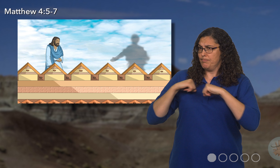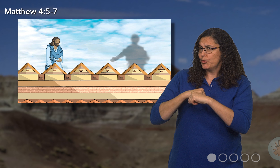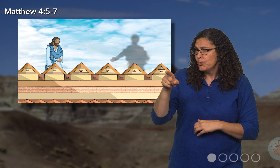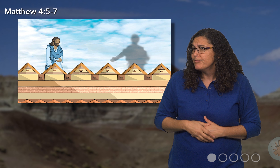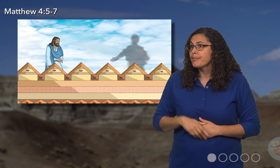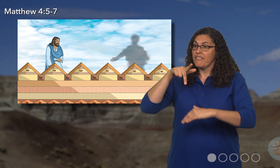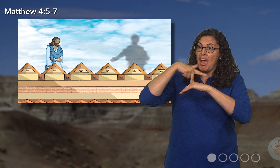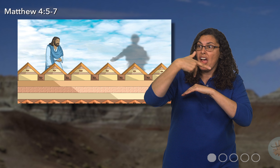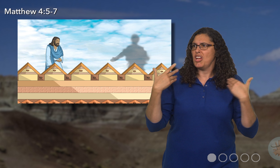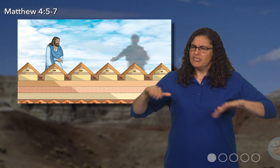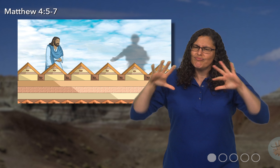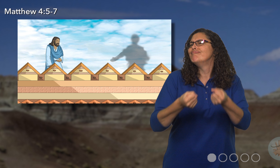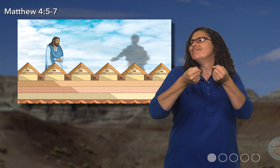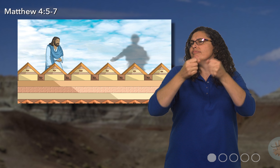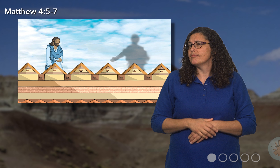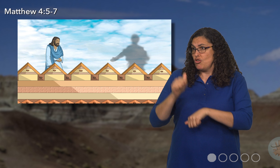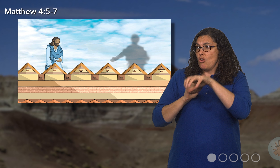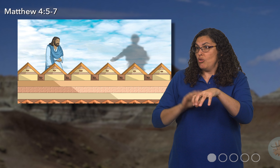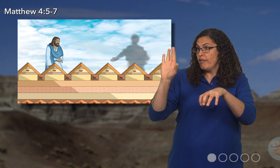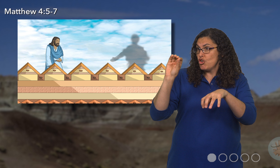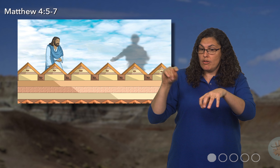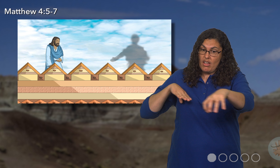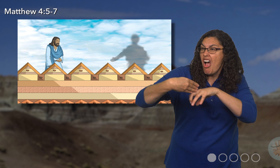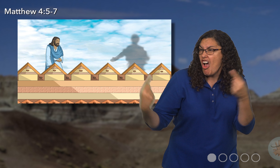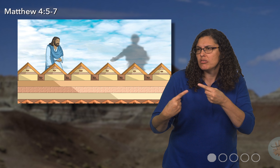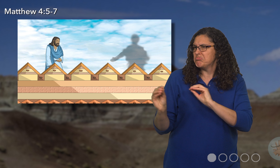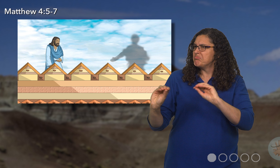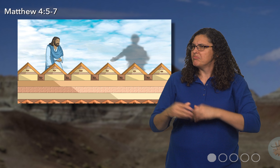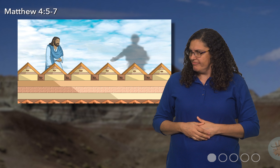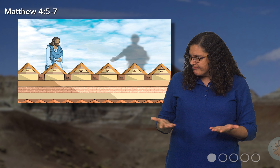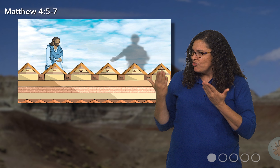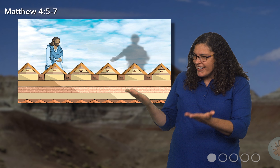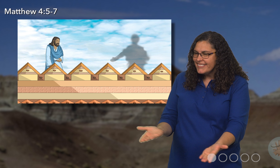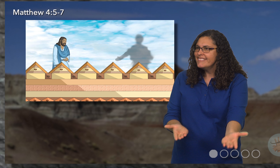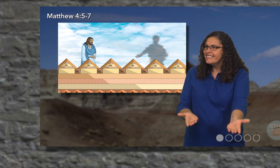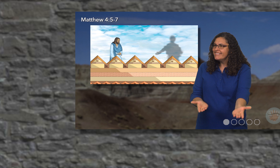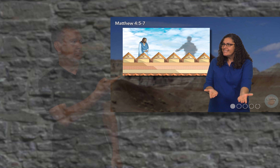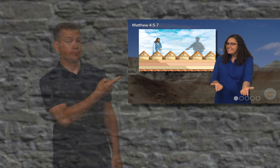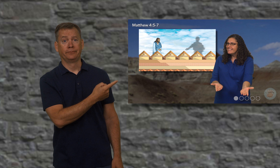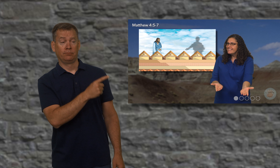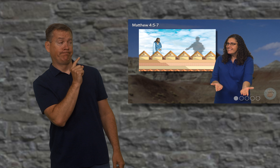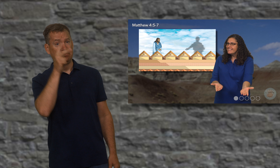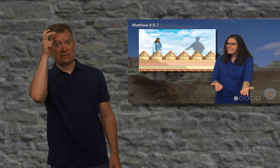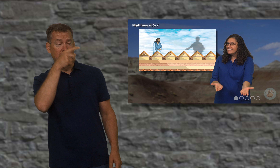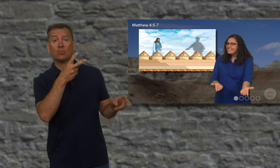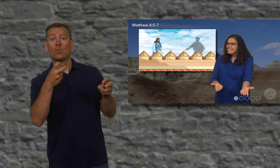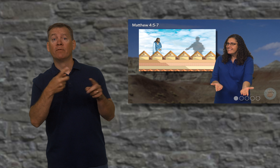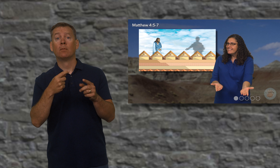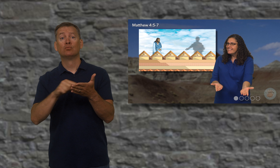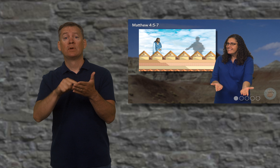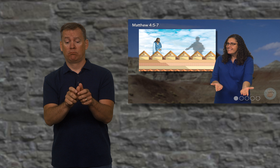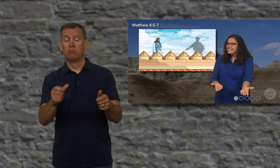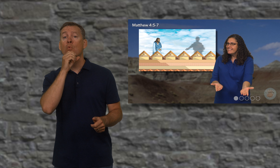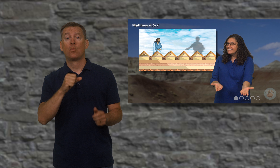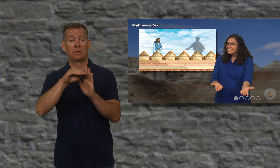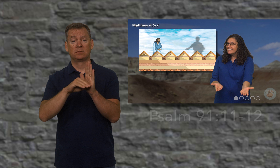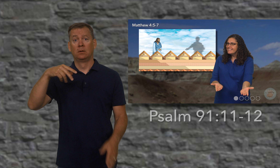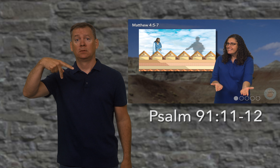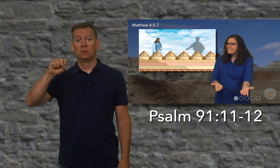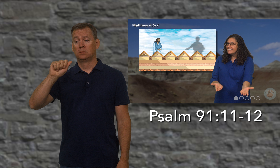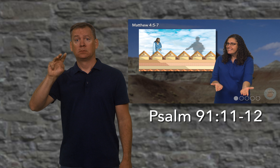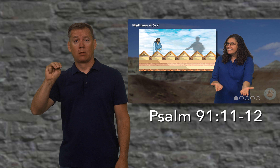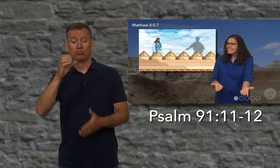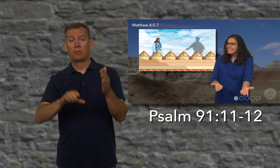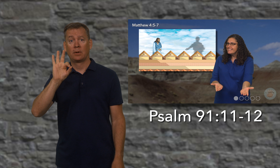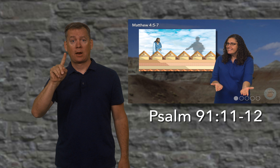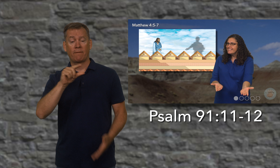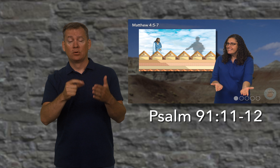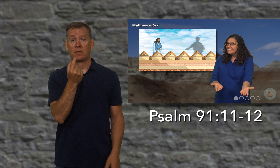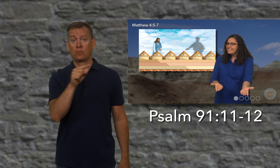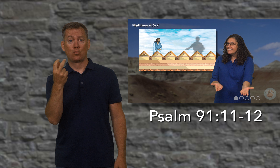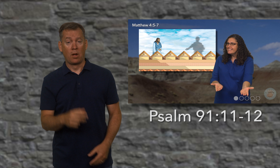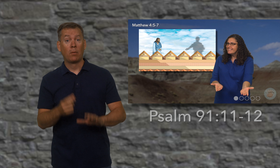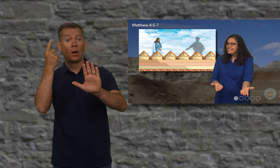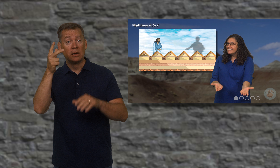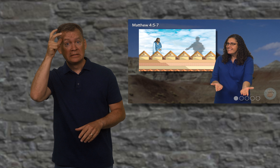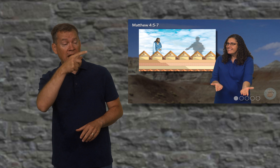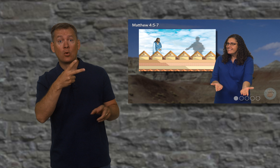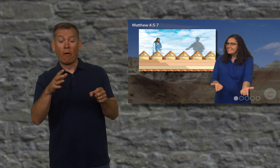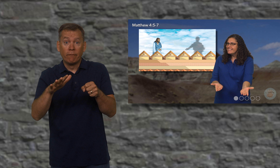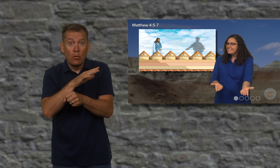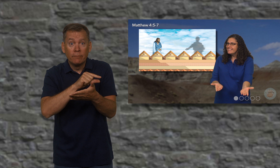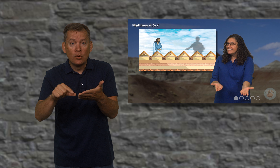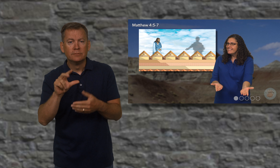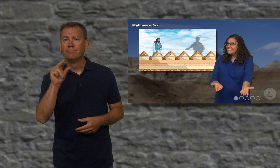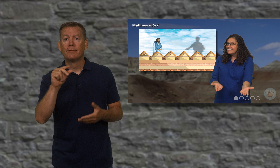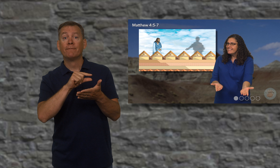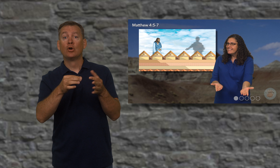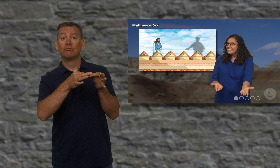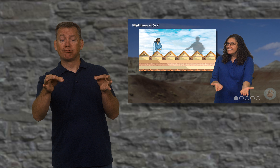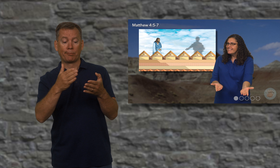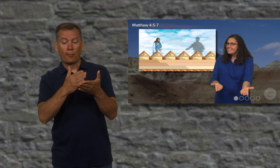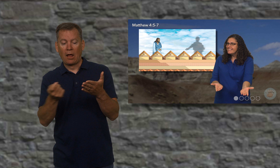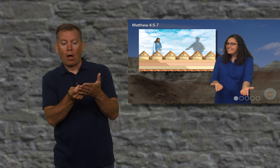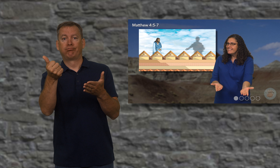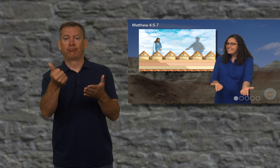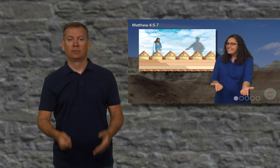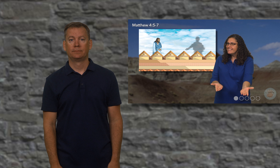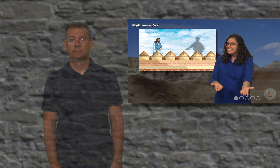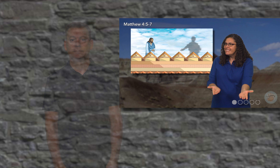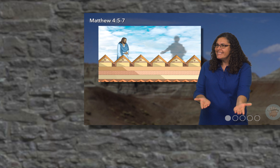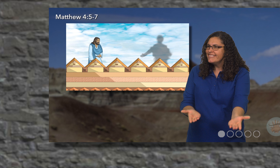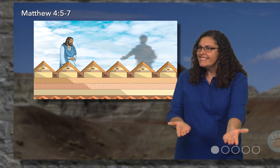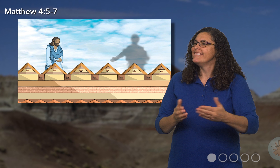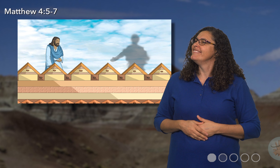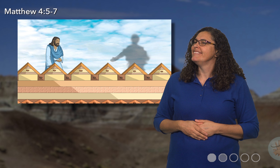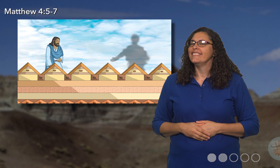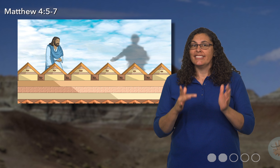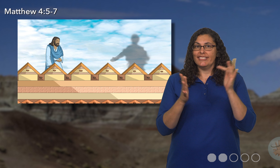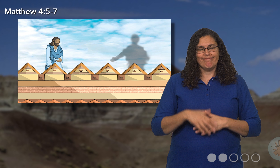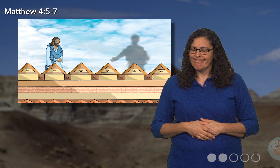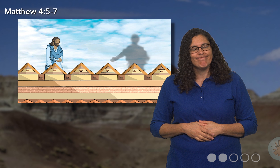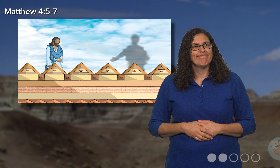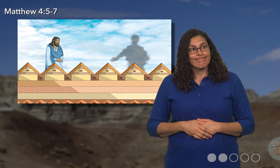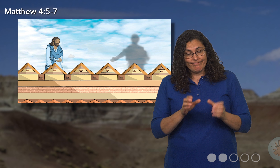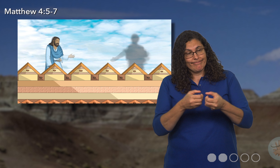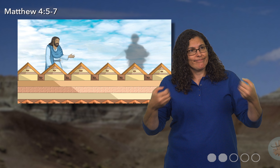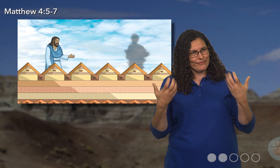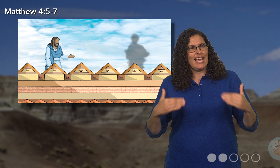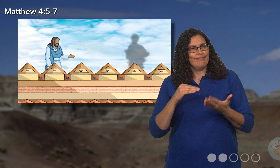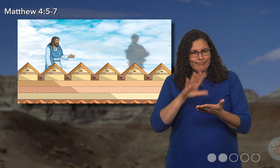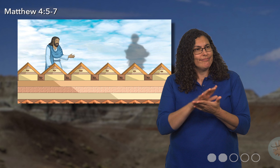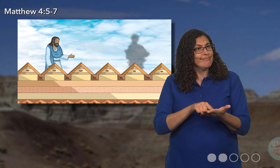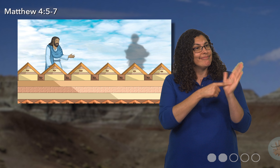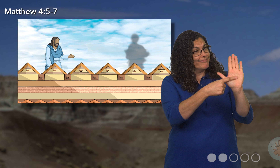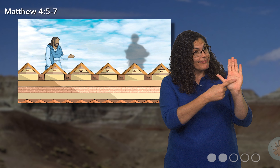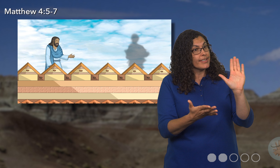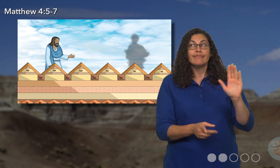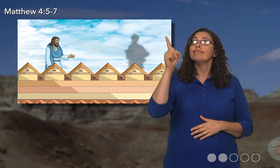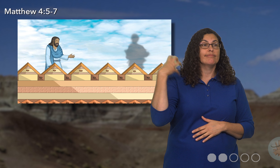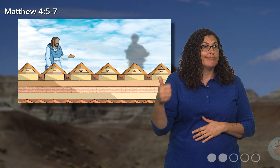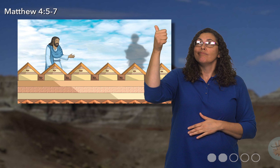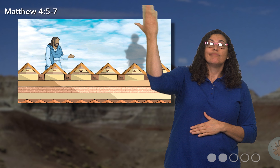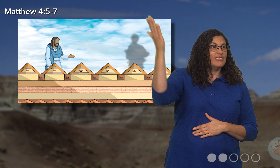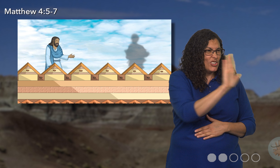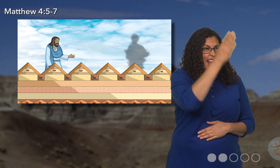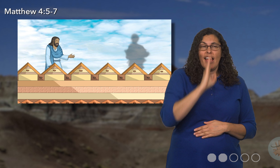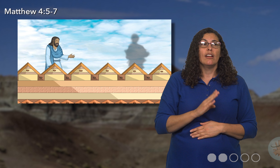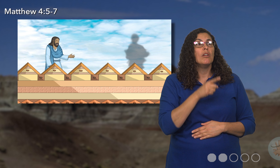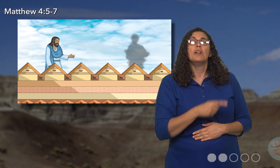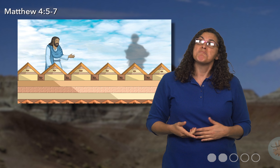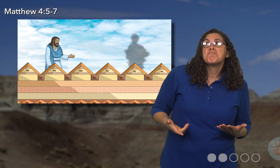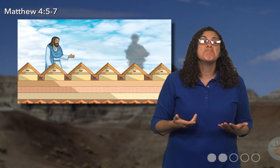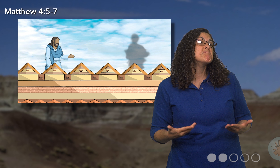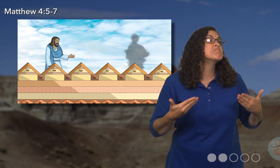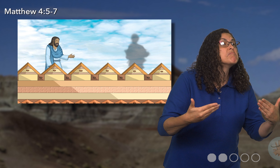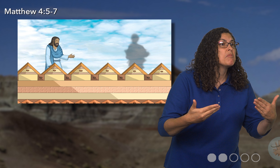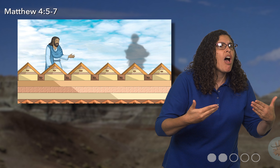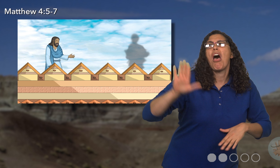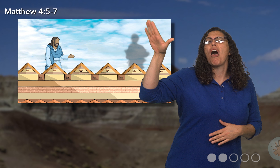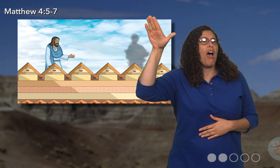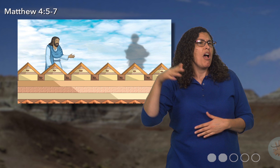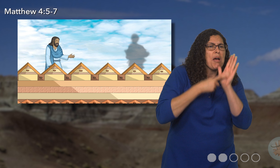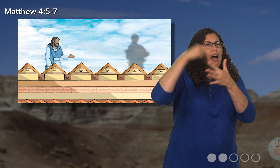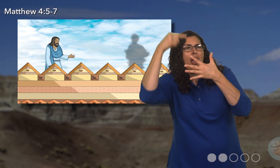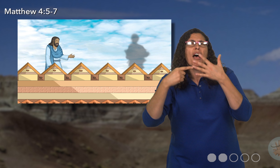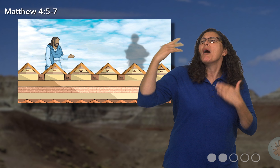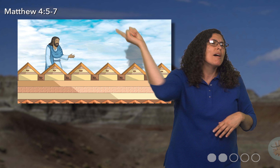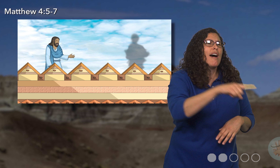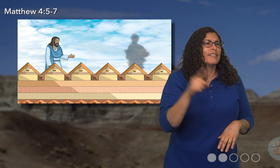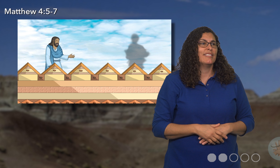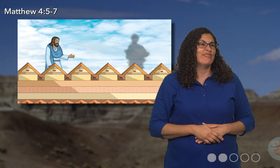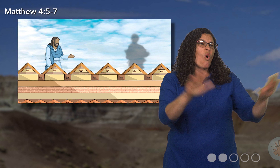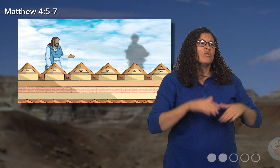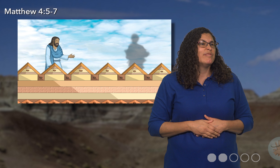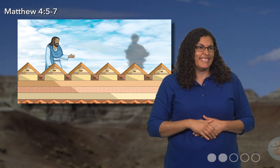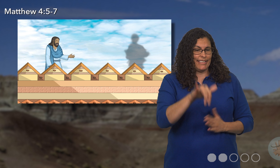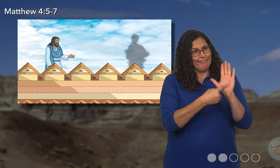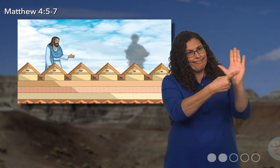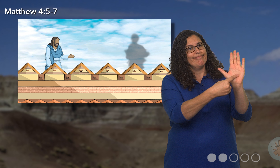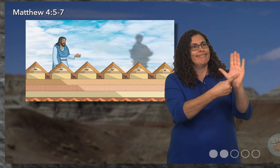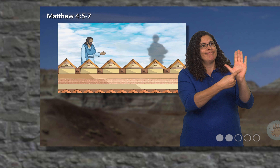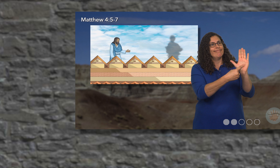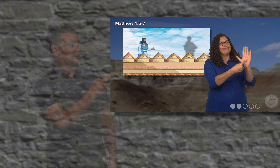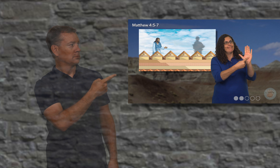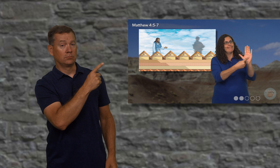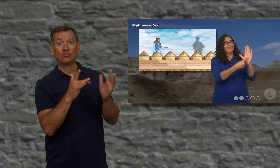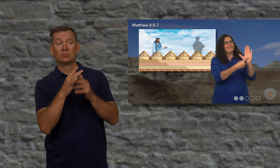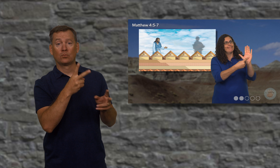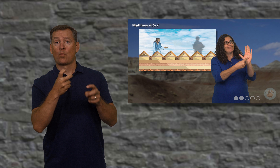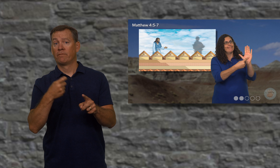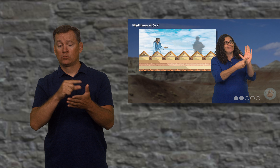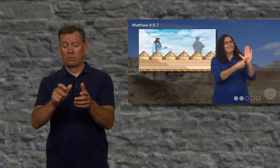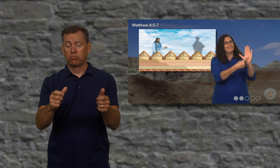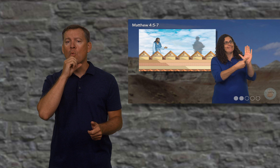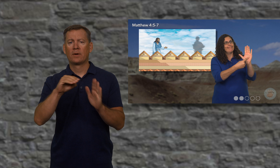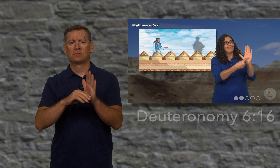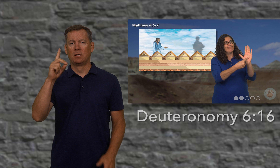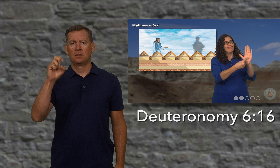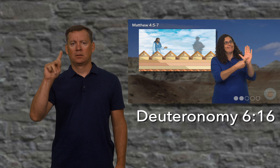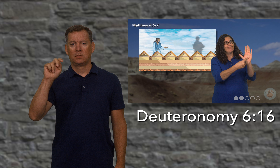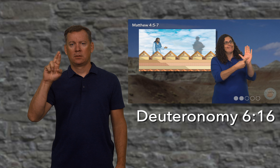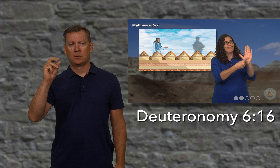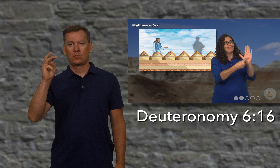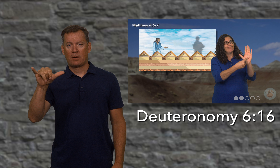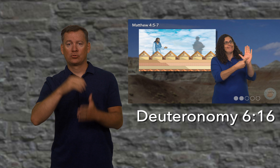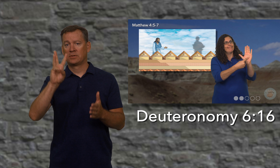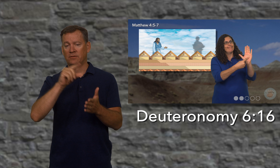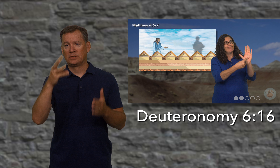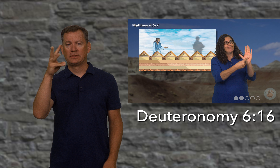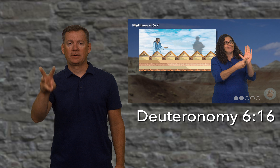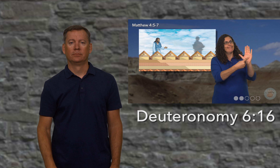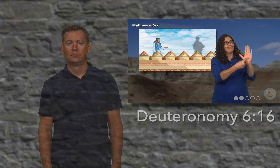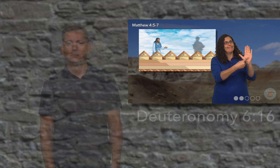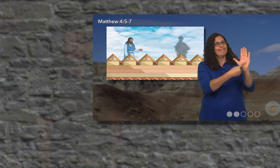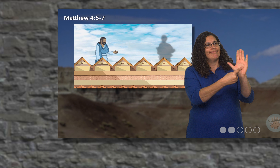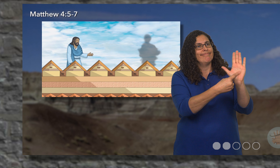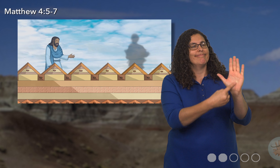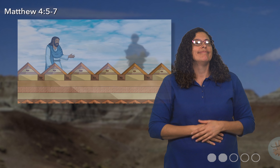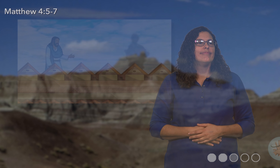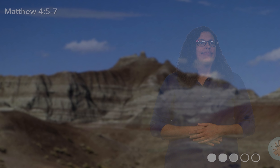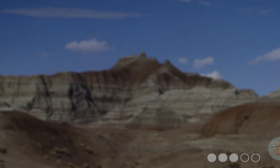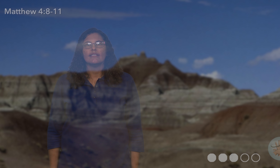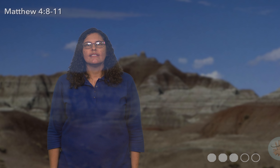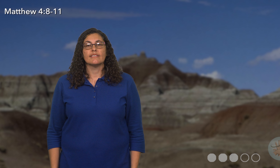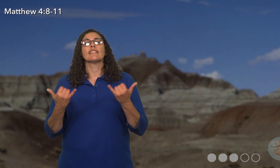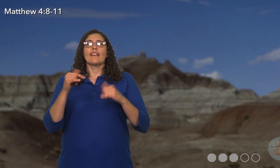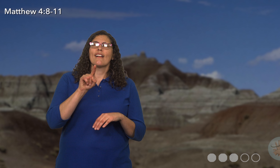For it is written: ‘He will command His angels concerning You, and they will lift You up in their hands, so that You will not strike Your foot against a stone.’” Jesus replied, “It is also written: ‘Do not put the Lord your God to the test.’”